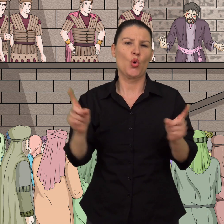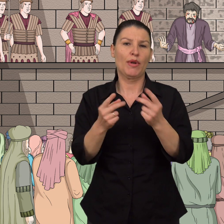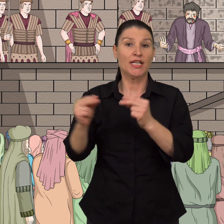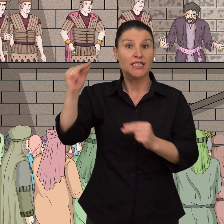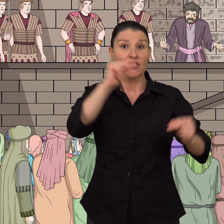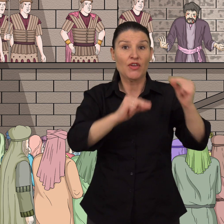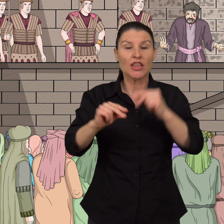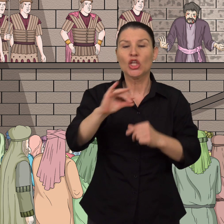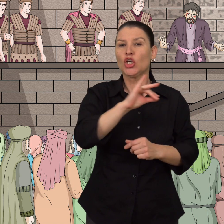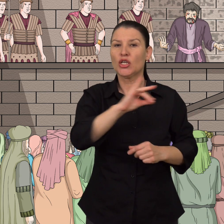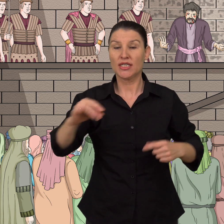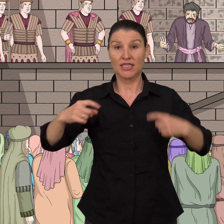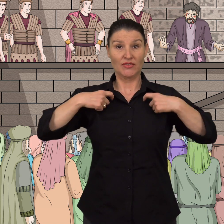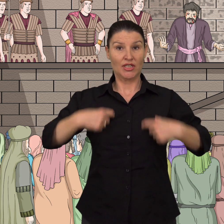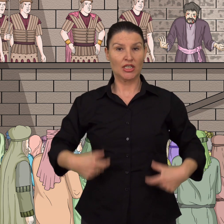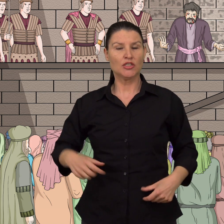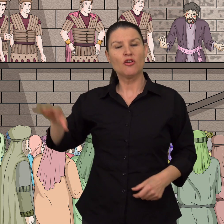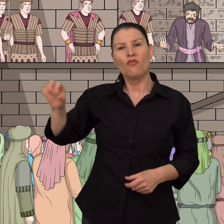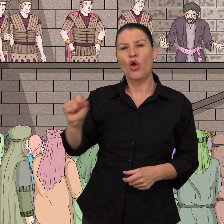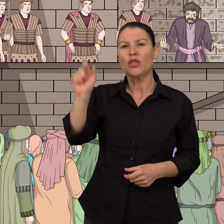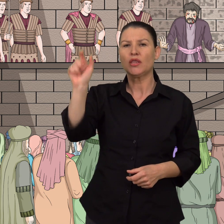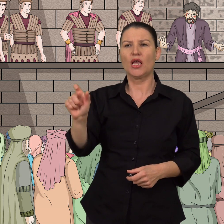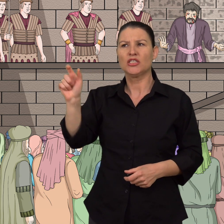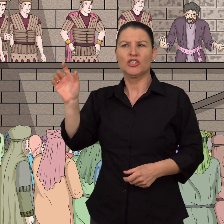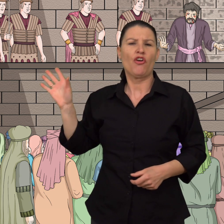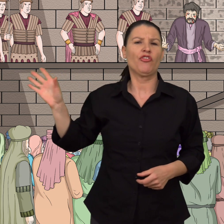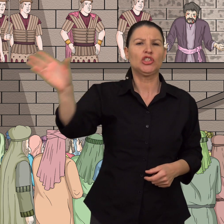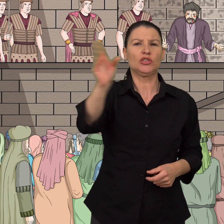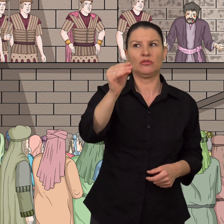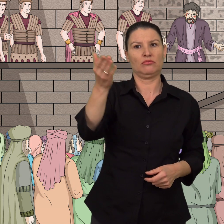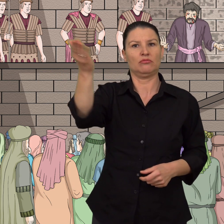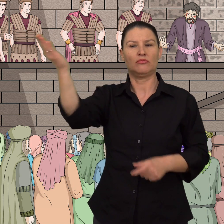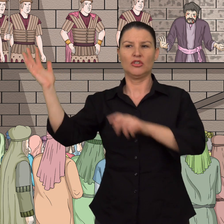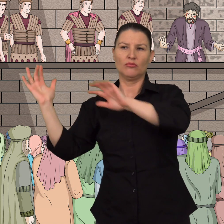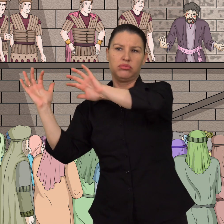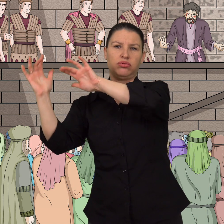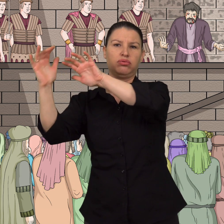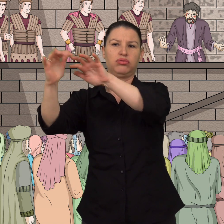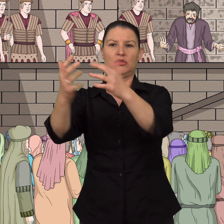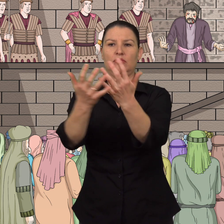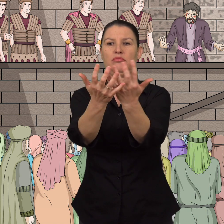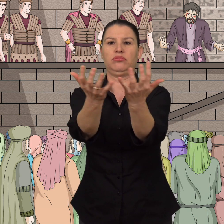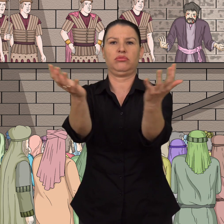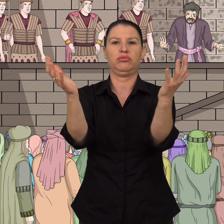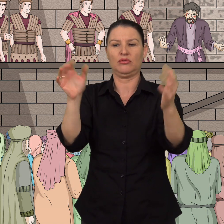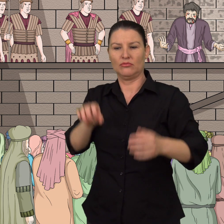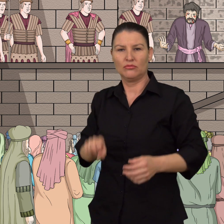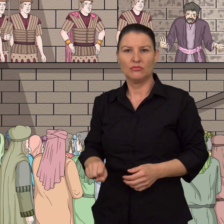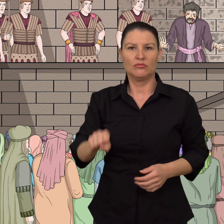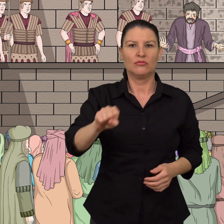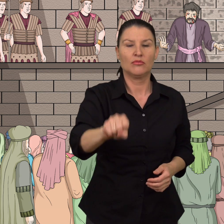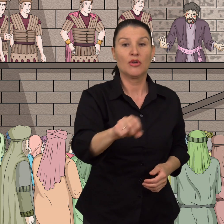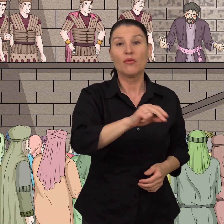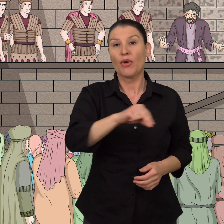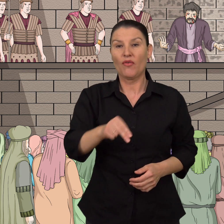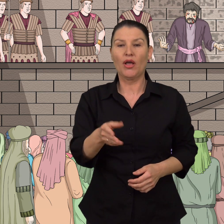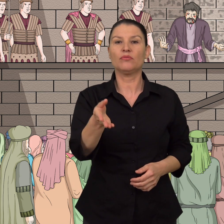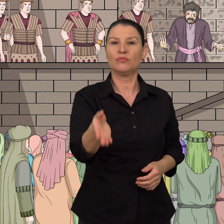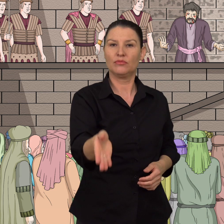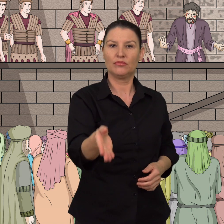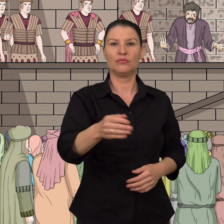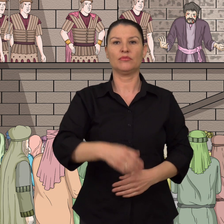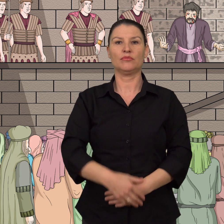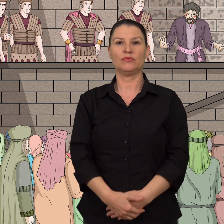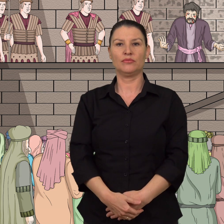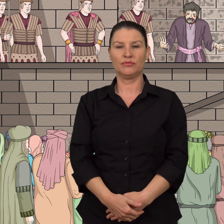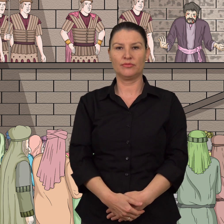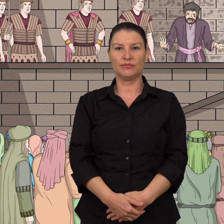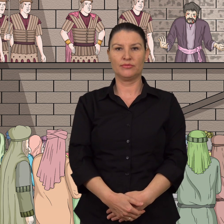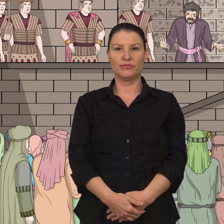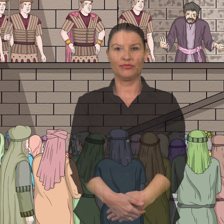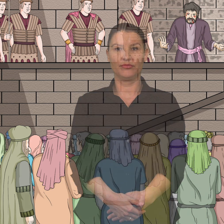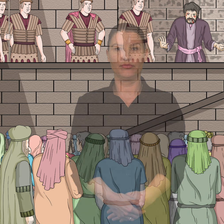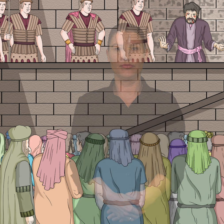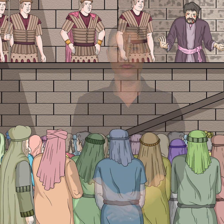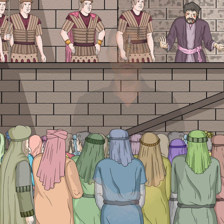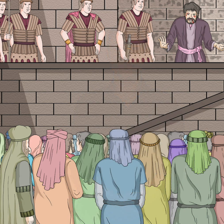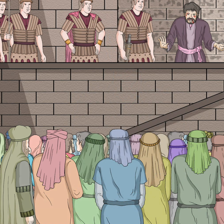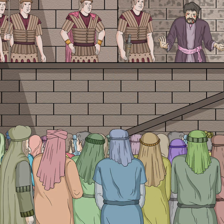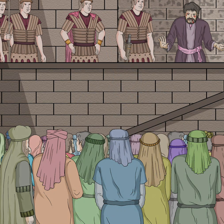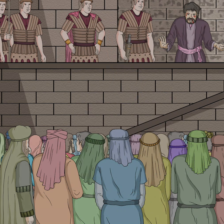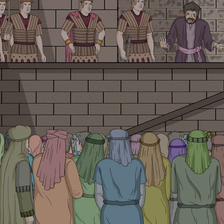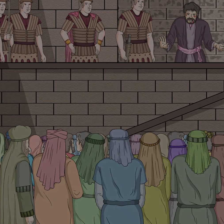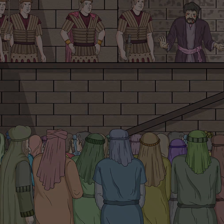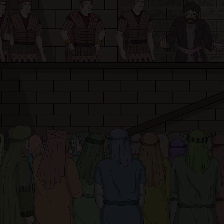Then he brought Paul down and had him stand before them.